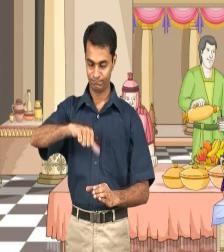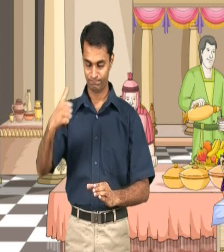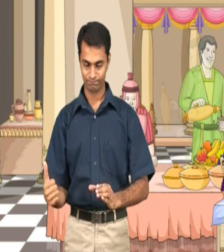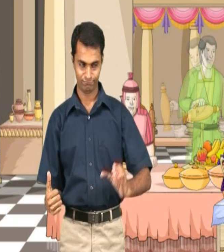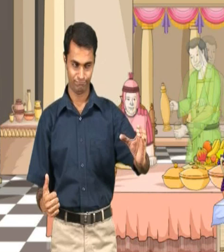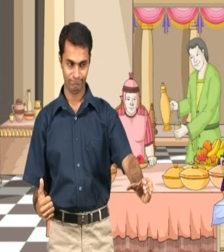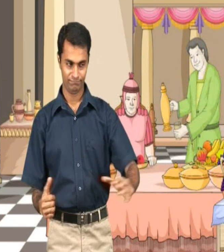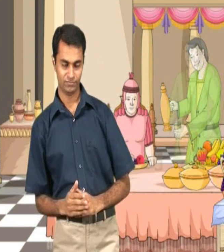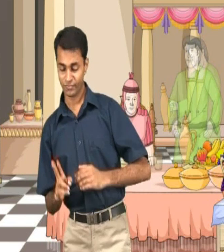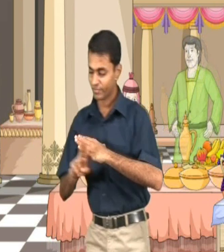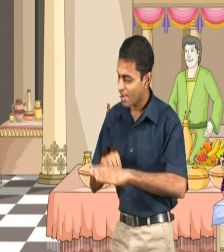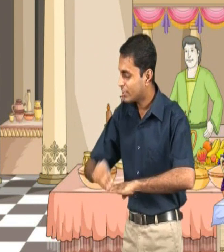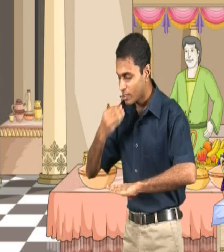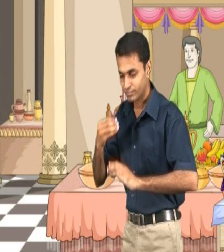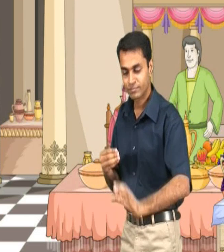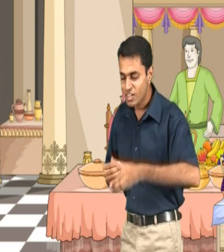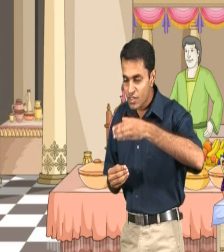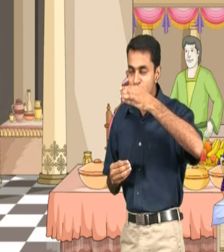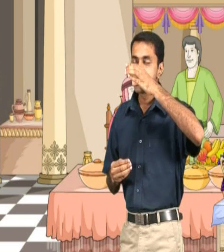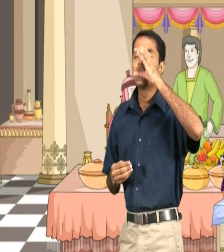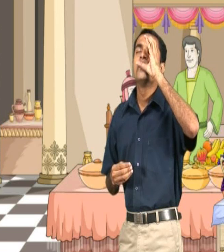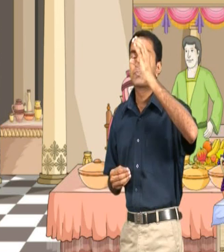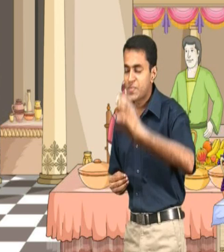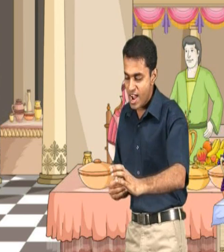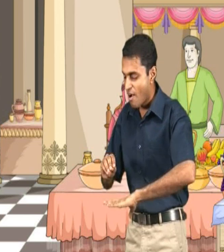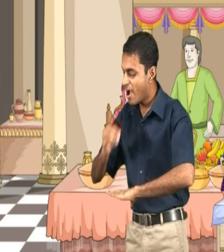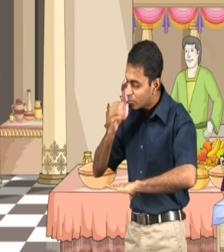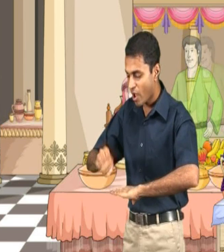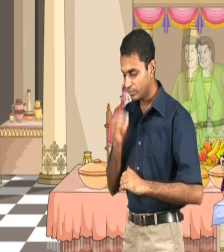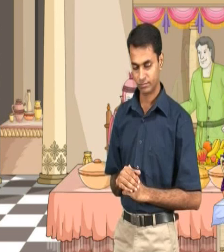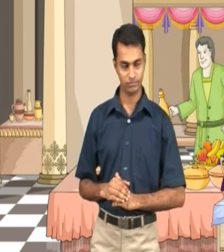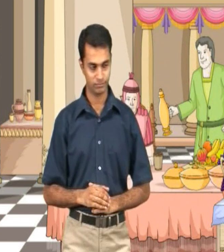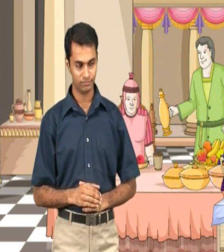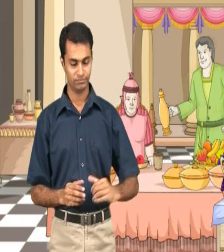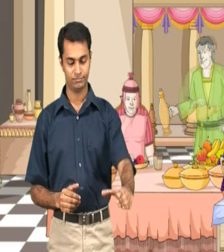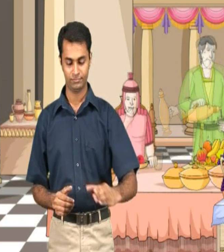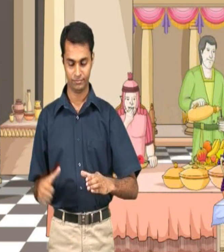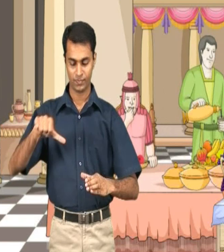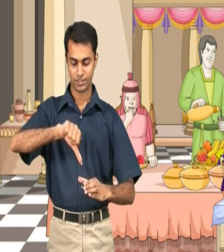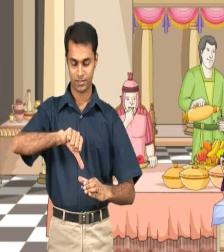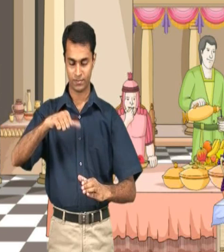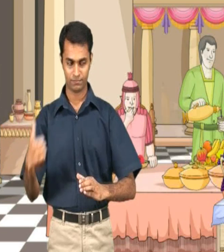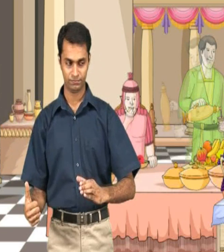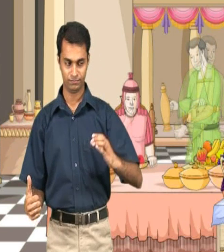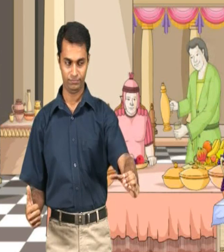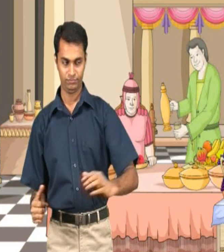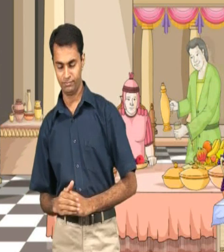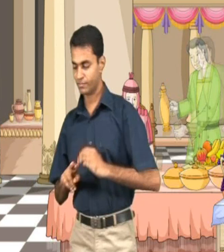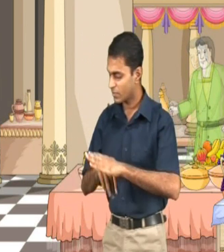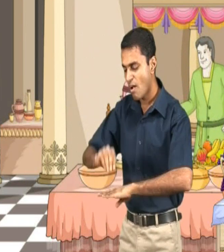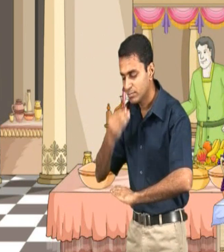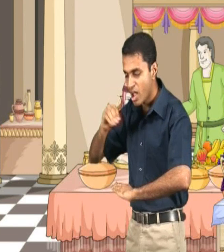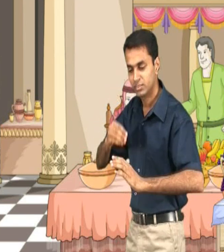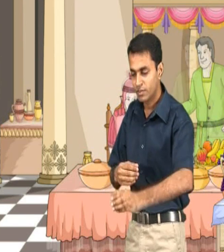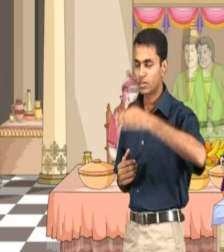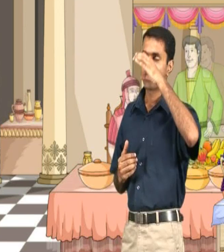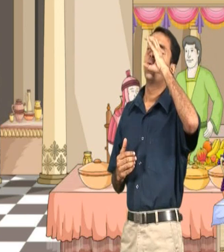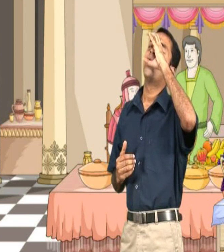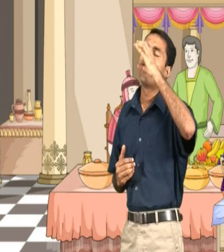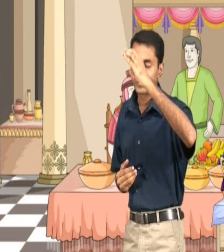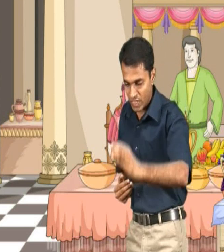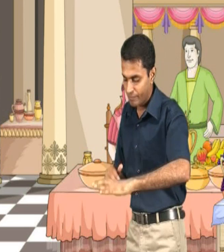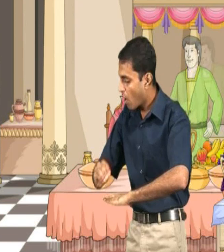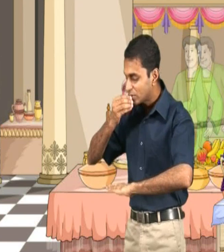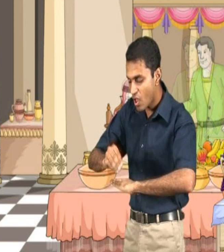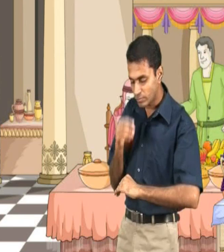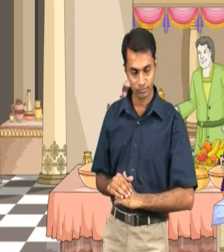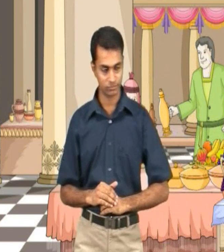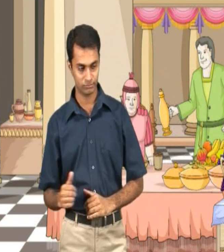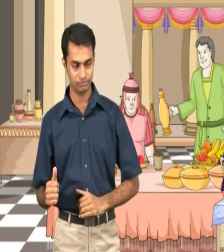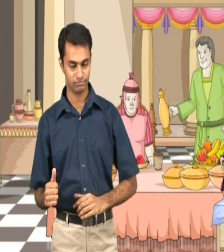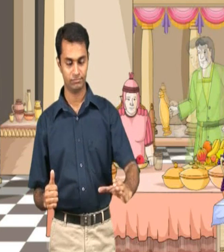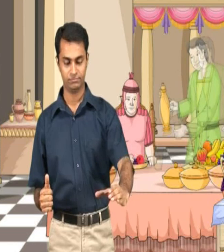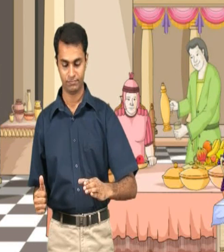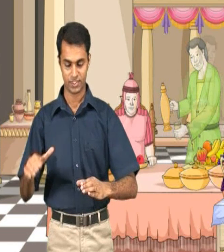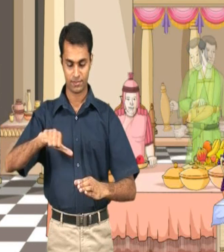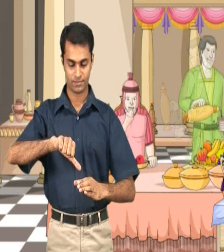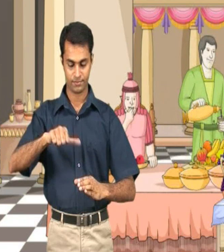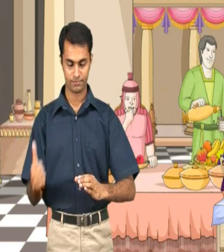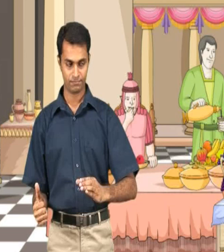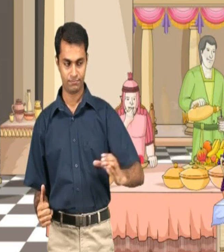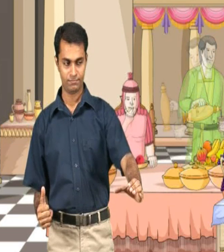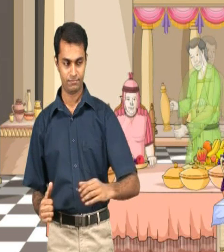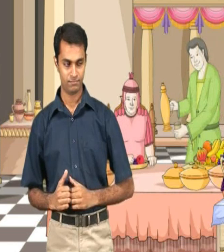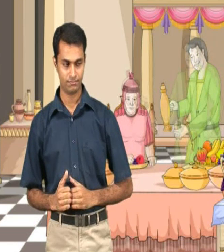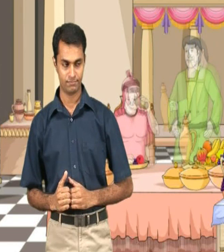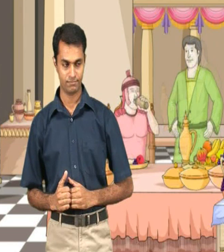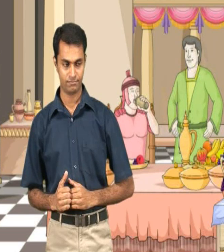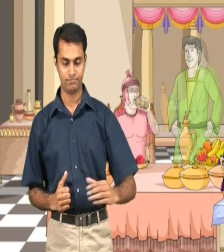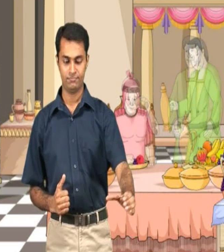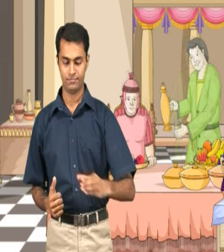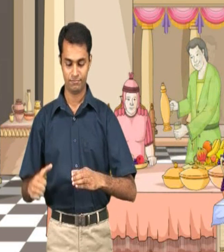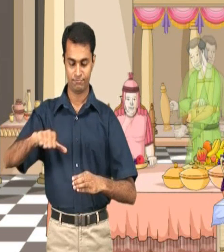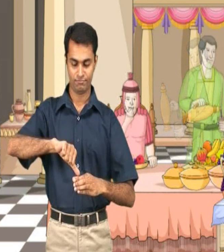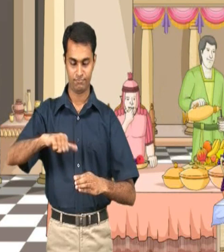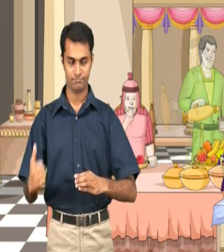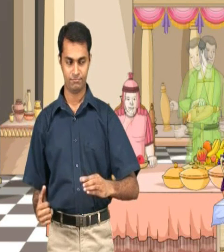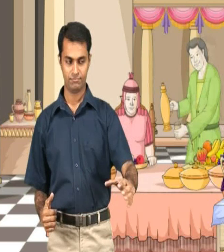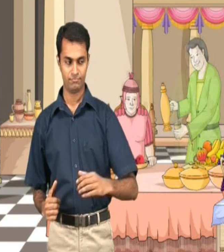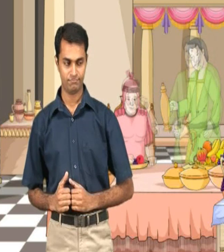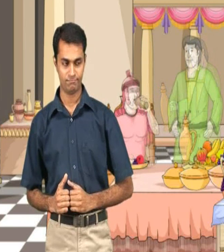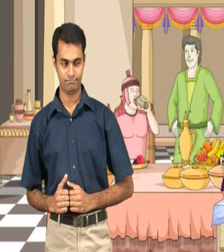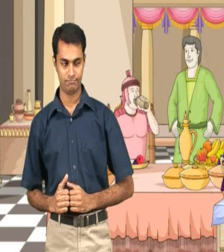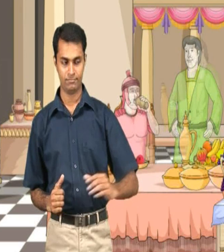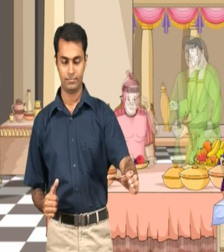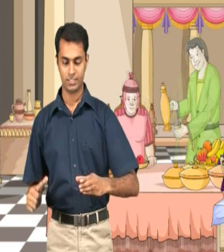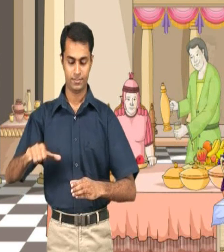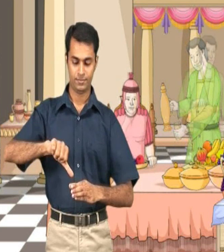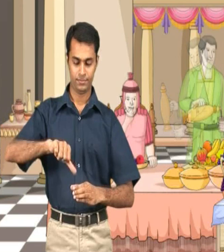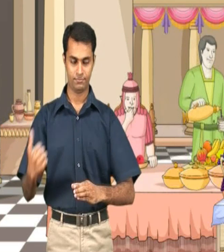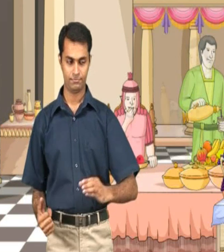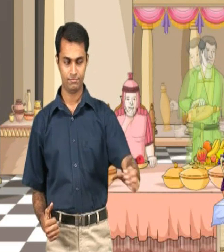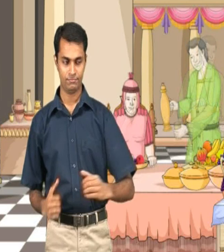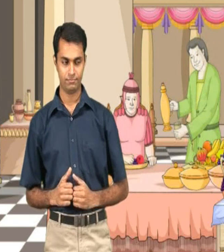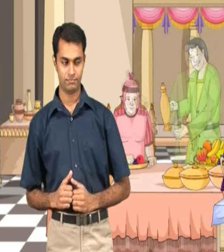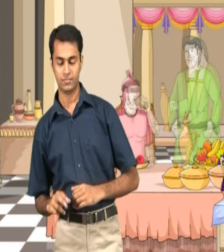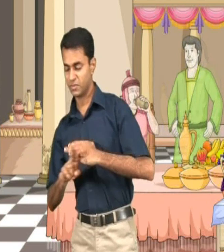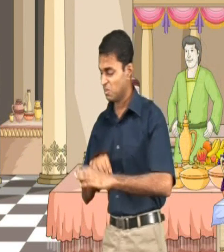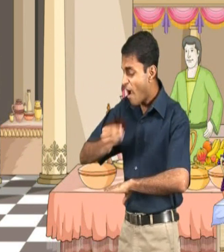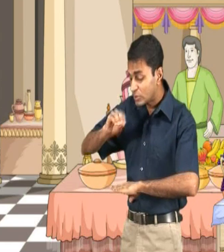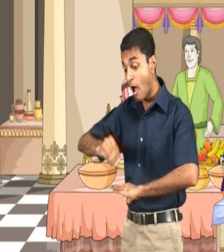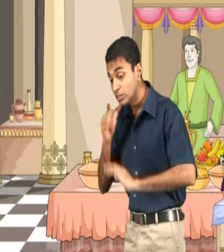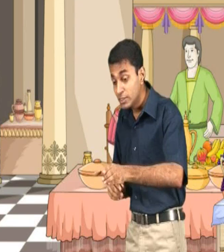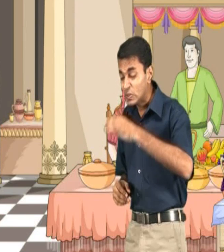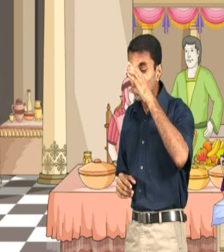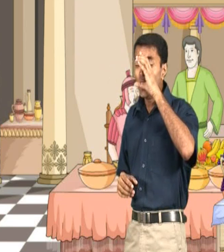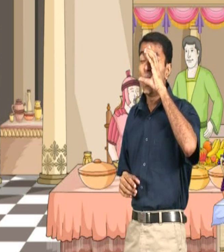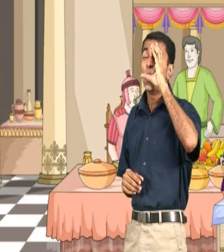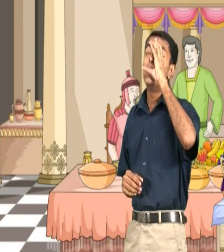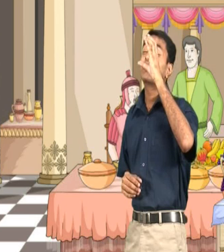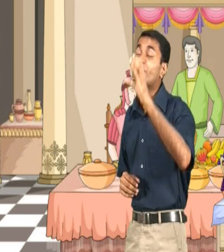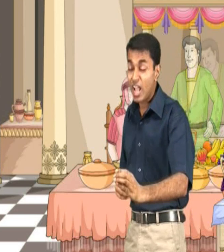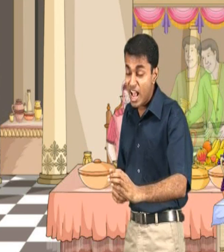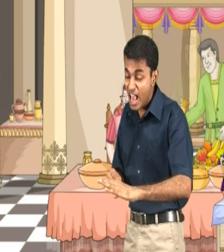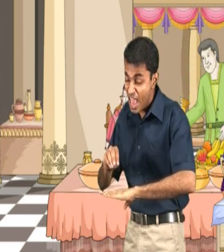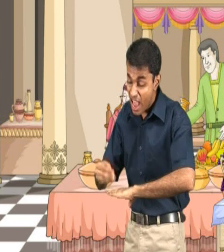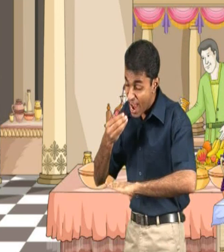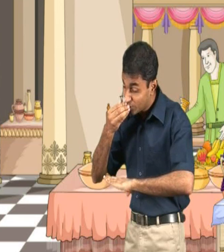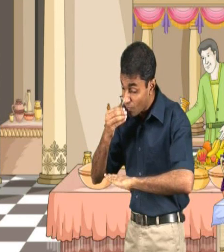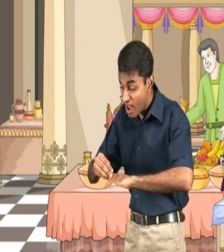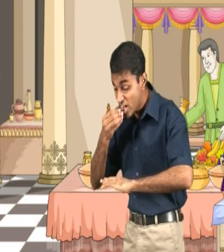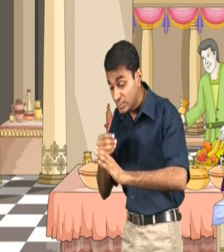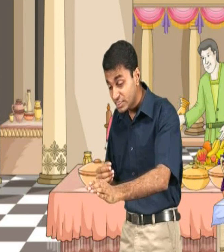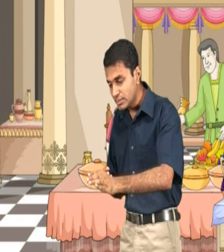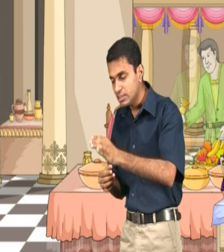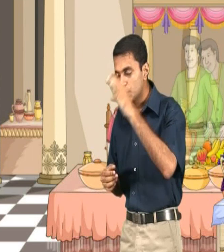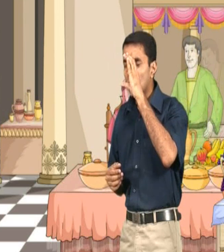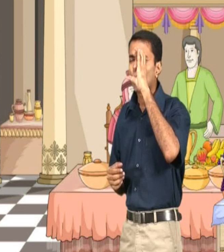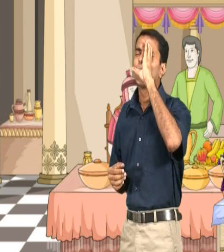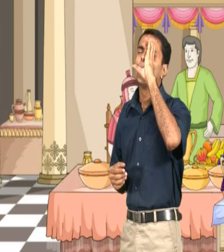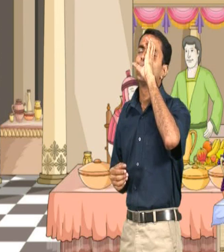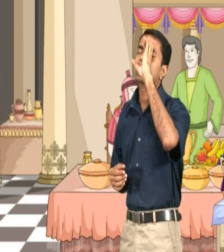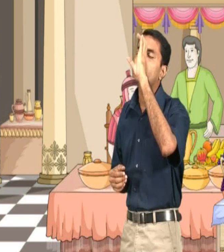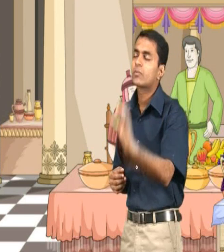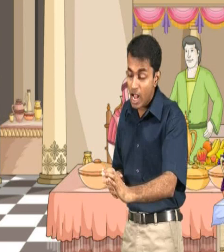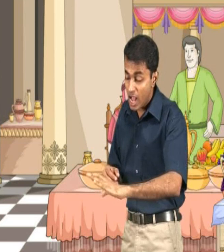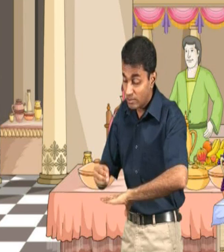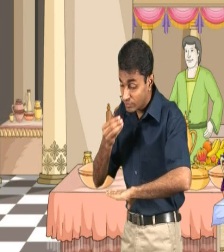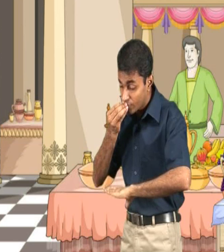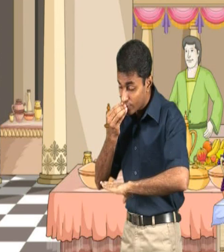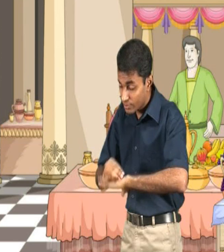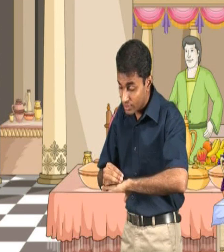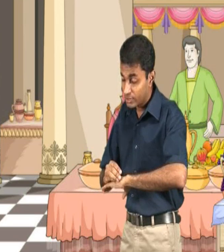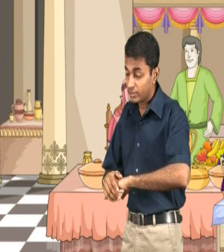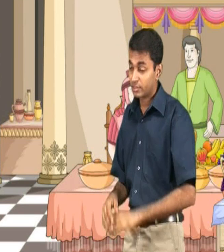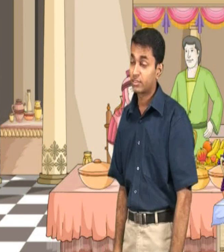“Stay here one more day,” David said to Uriah, “and tomorrow I will send you back.” So Uriah stayed in Jerusalem that day and the next.